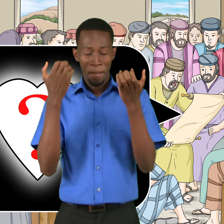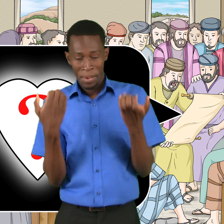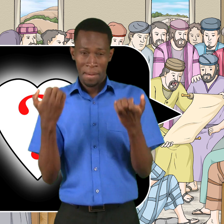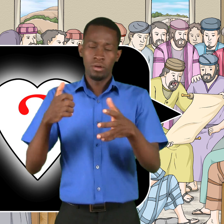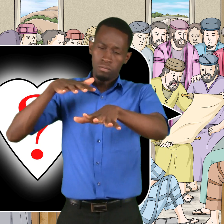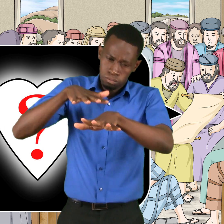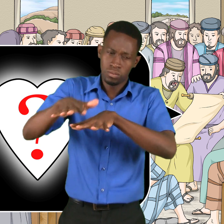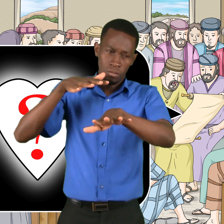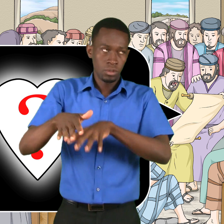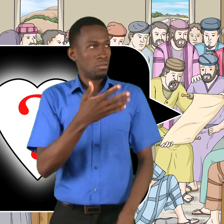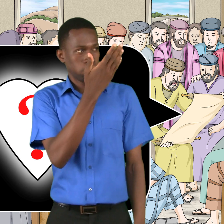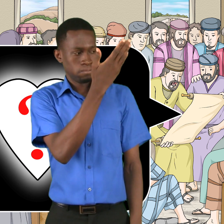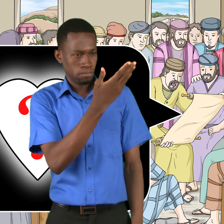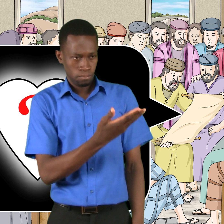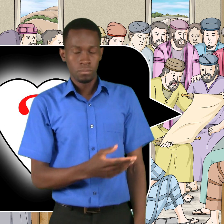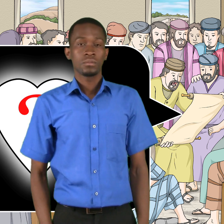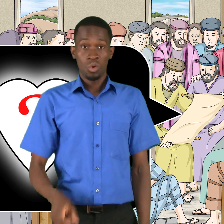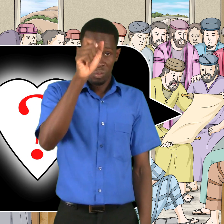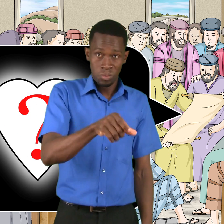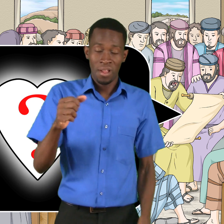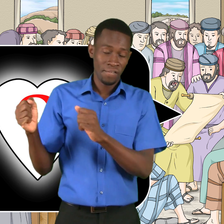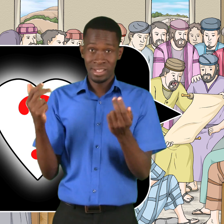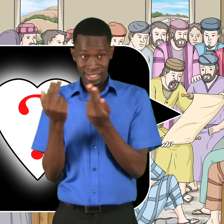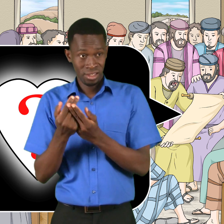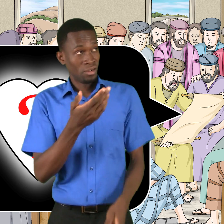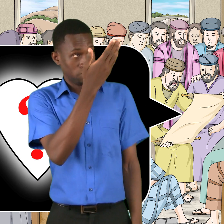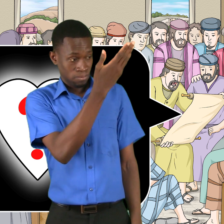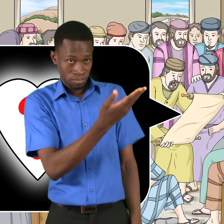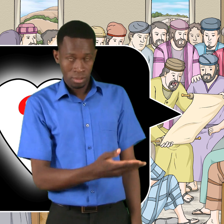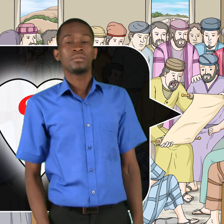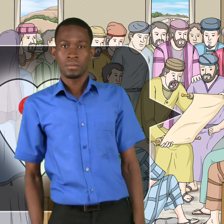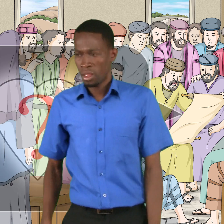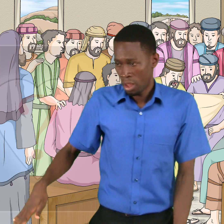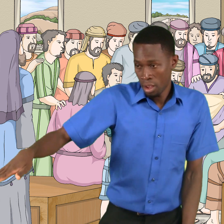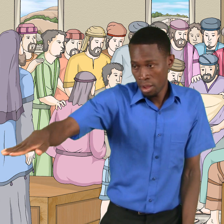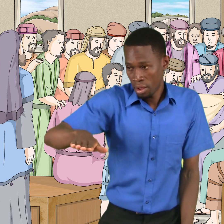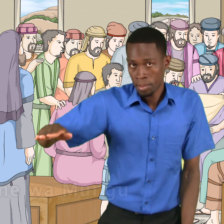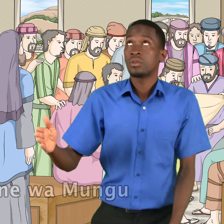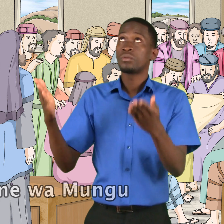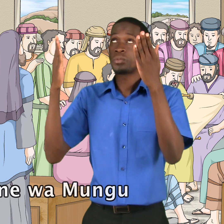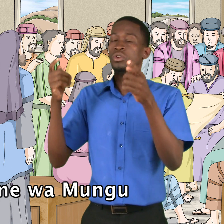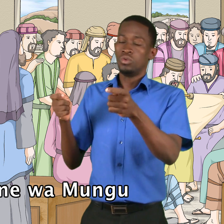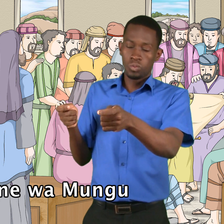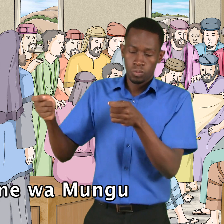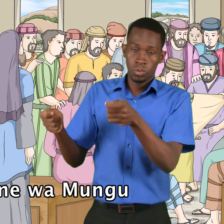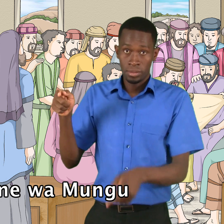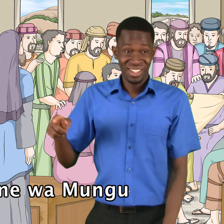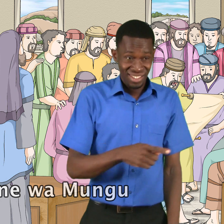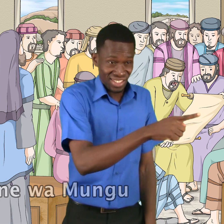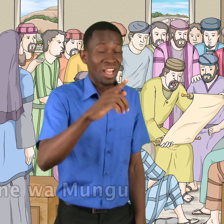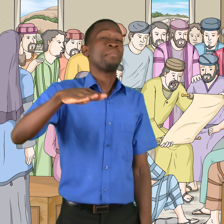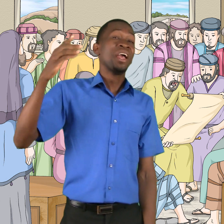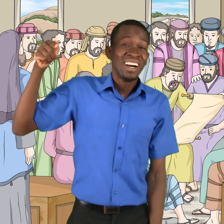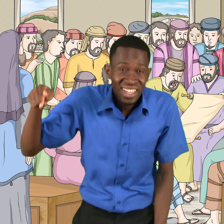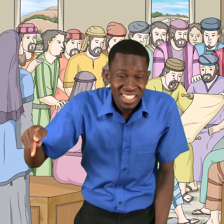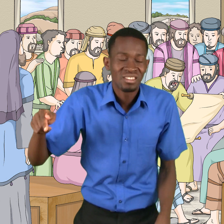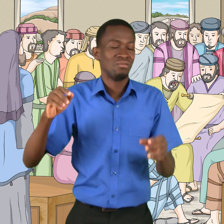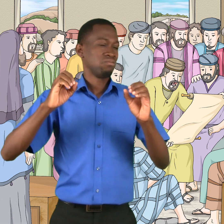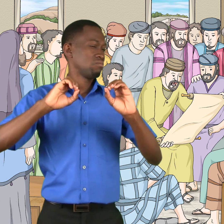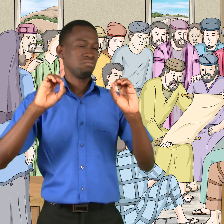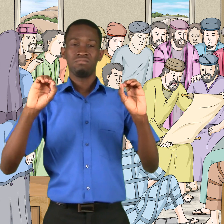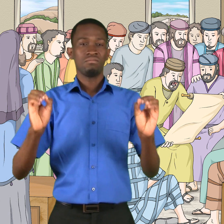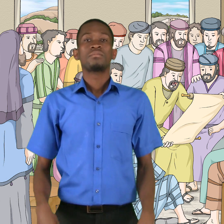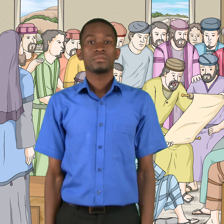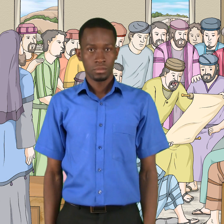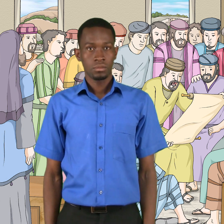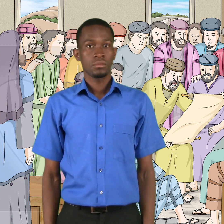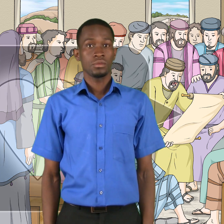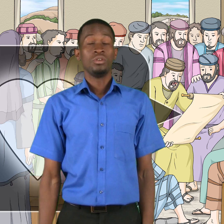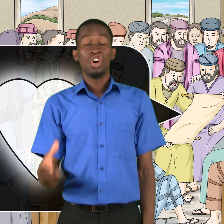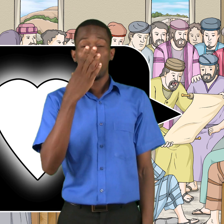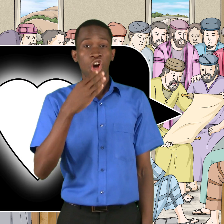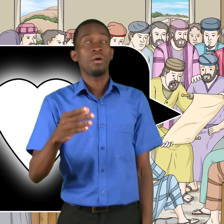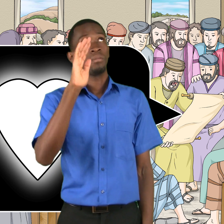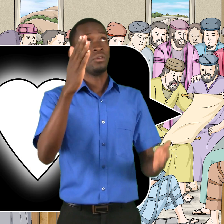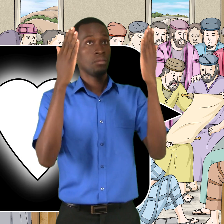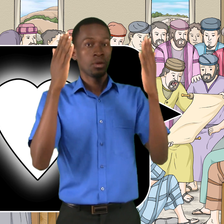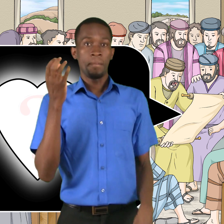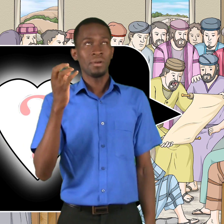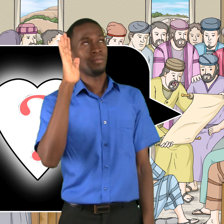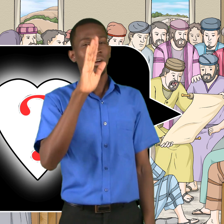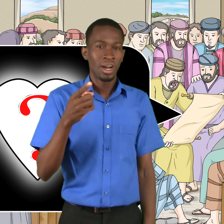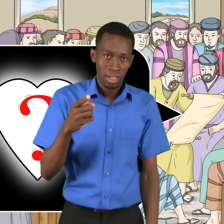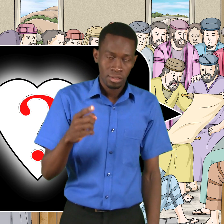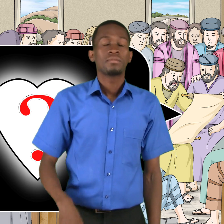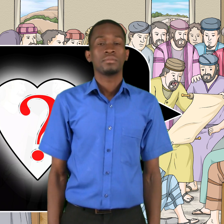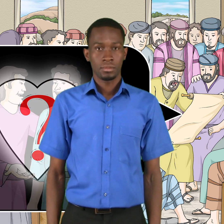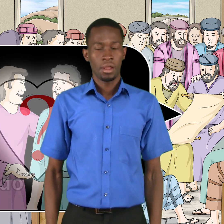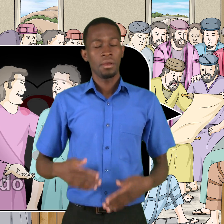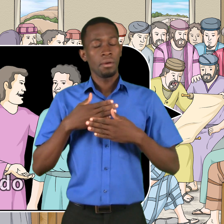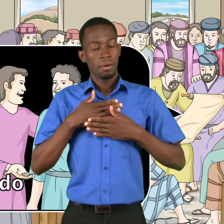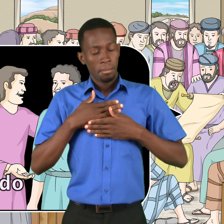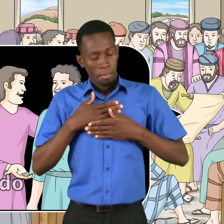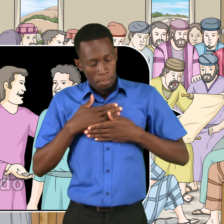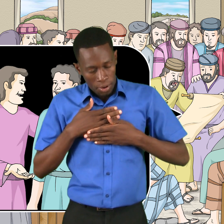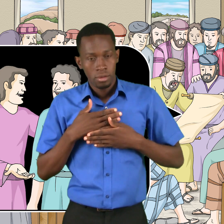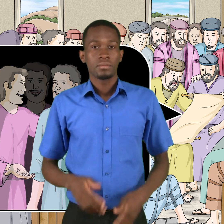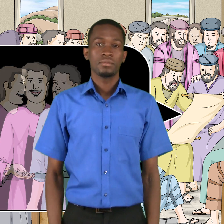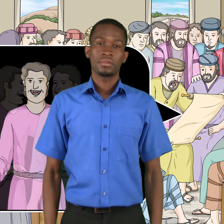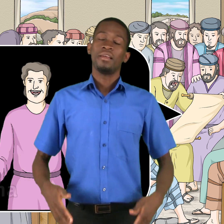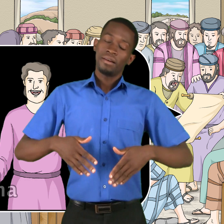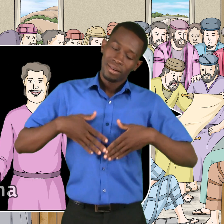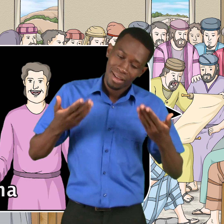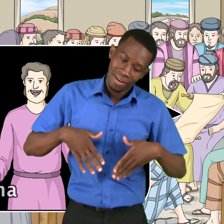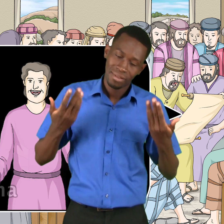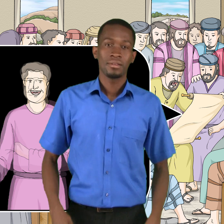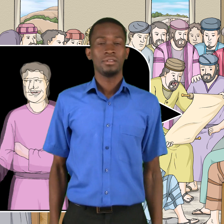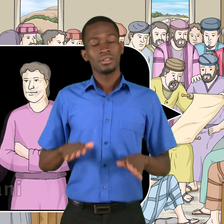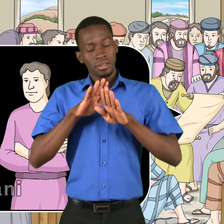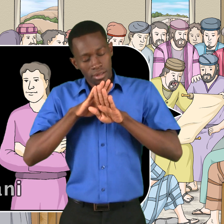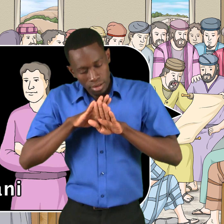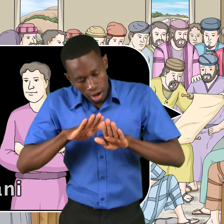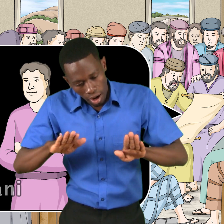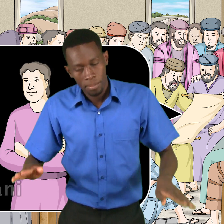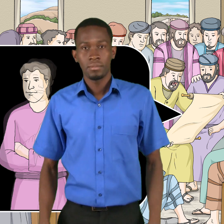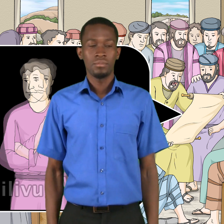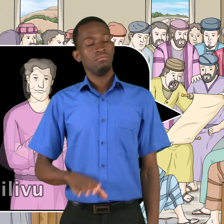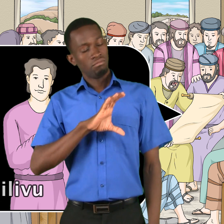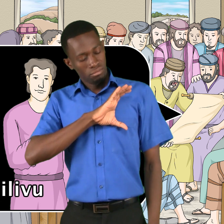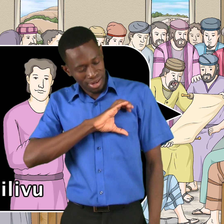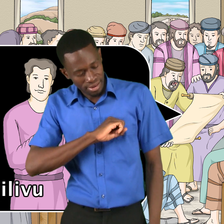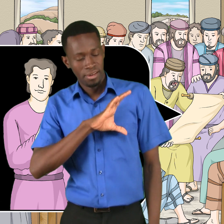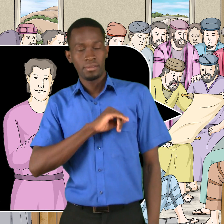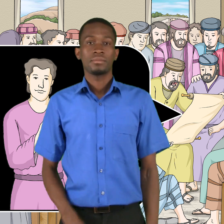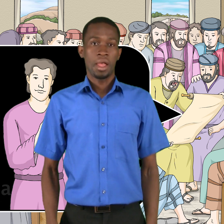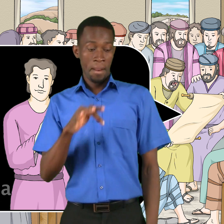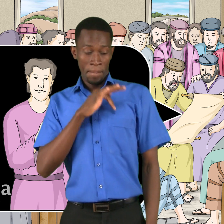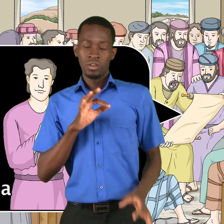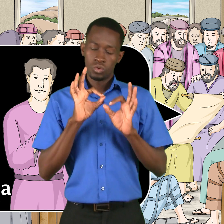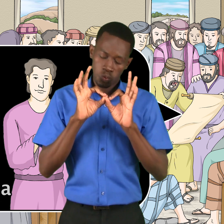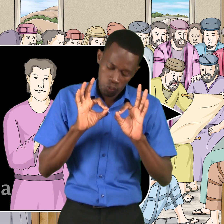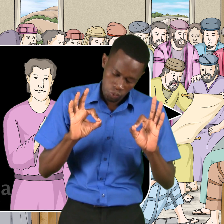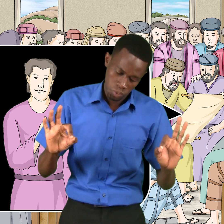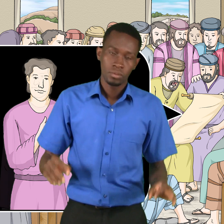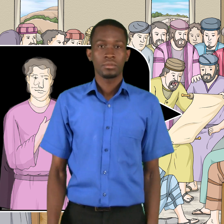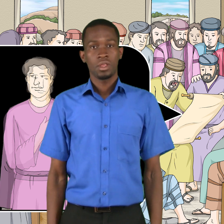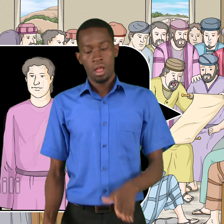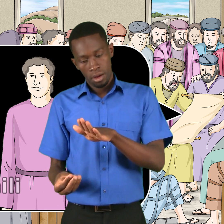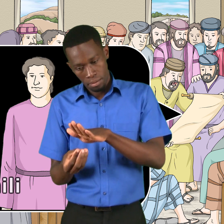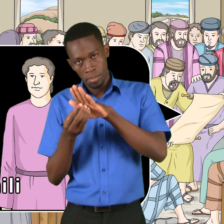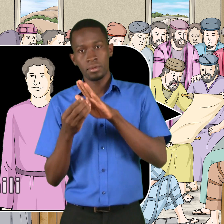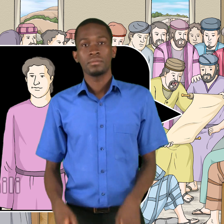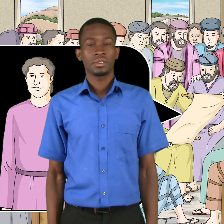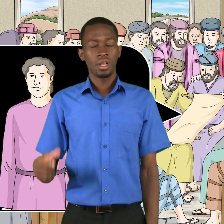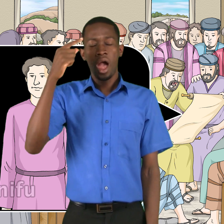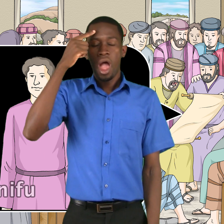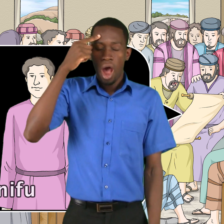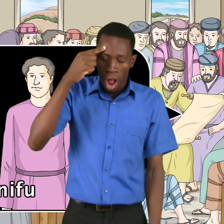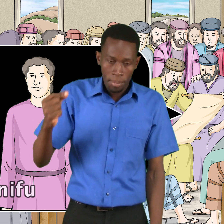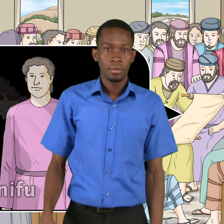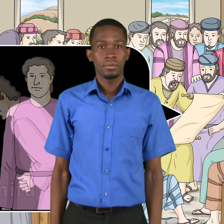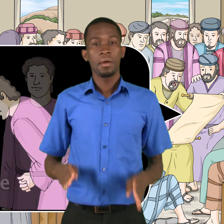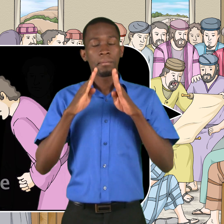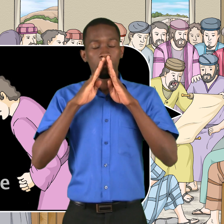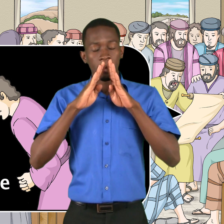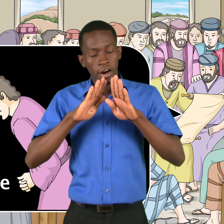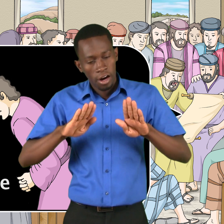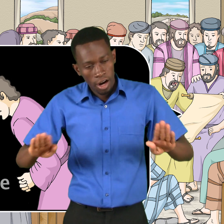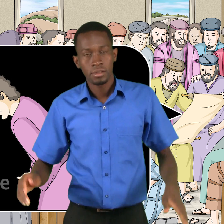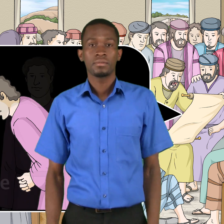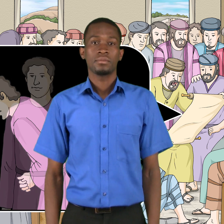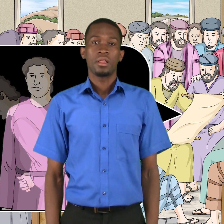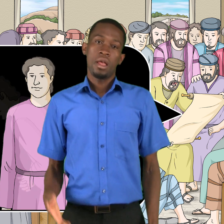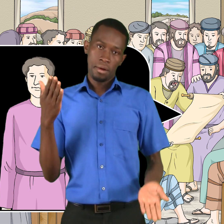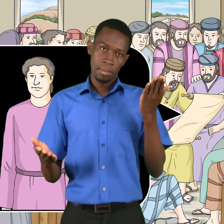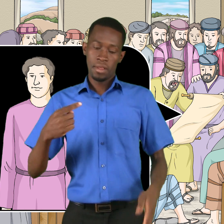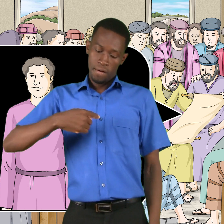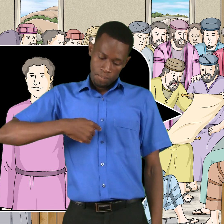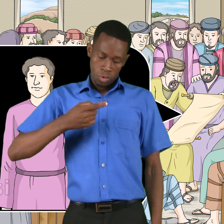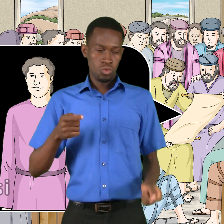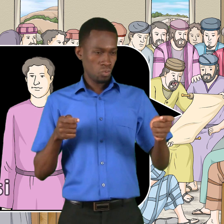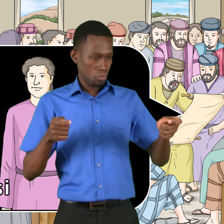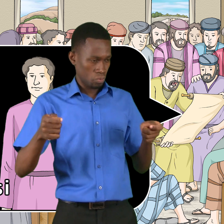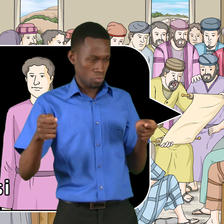But the fruit of the Spirit is love, joy, peace, patience, kindness, goodness, faithfulness, gentleness, and self-control.